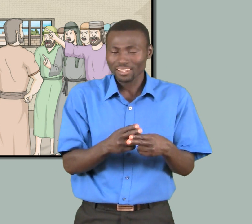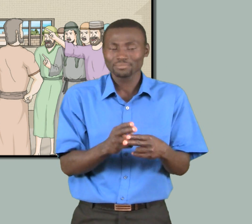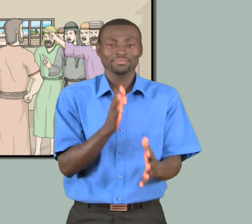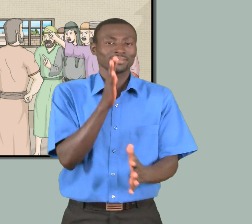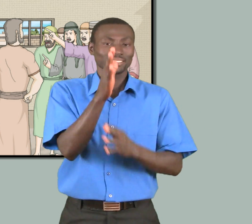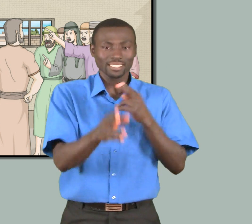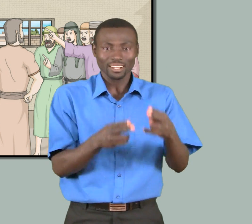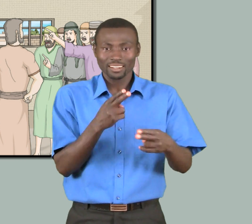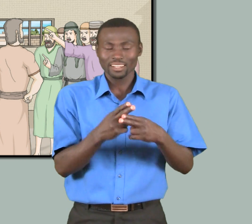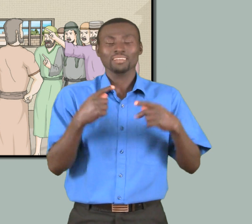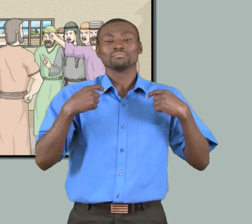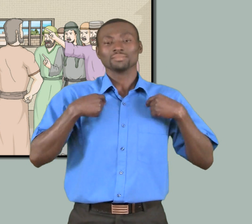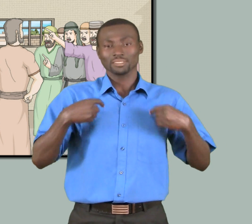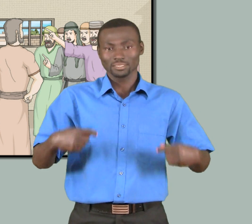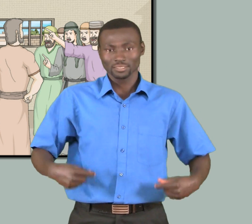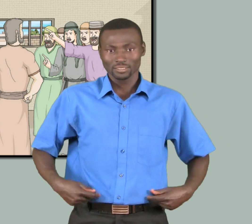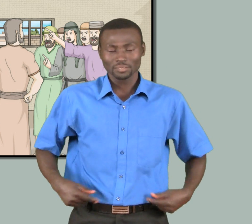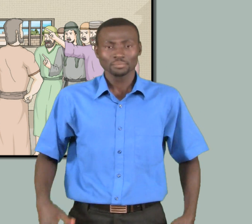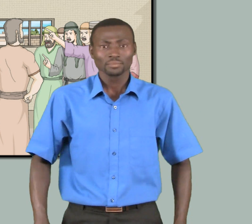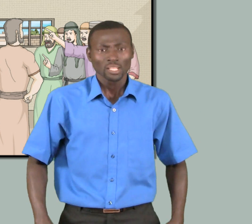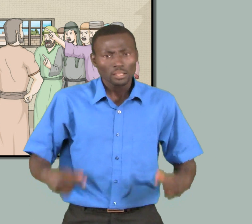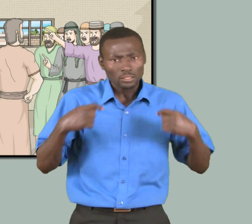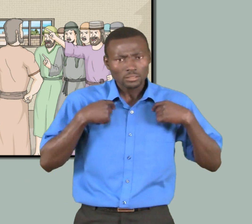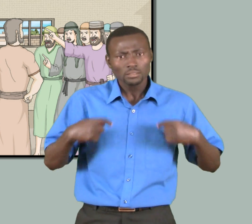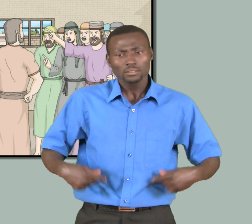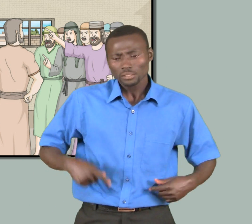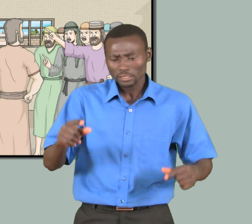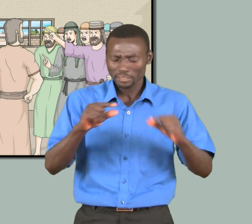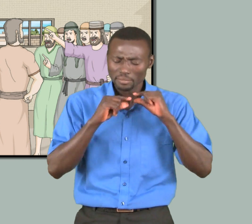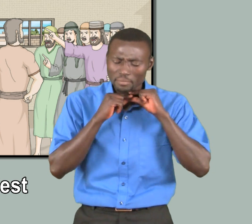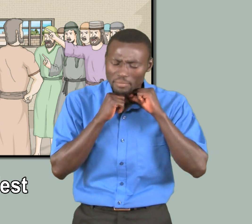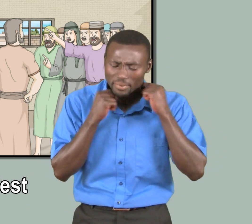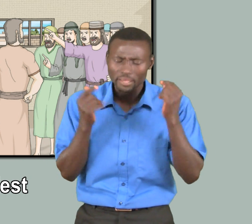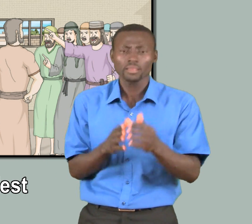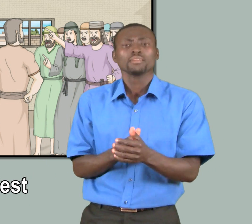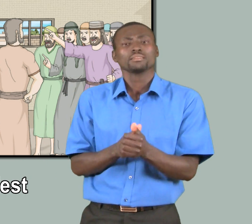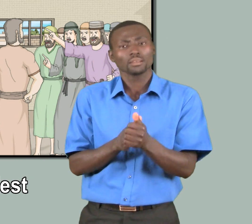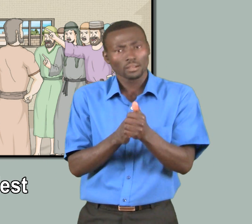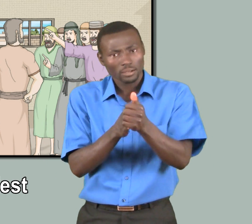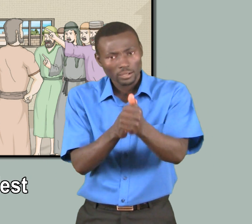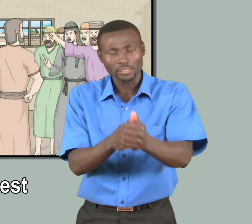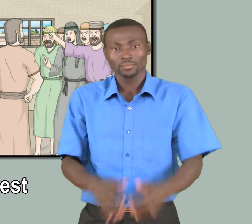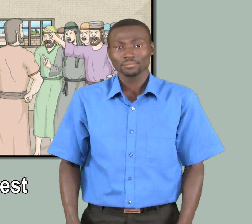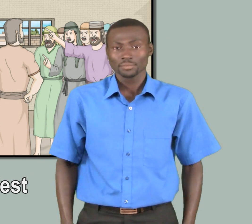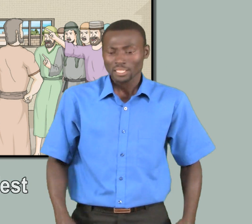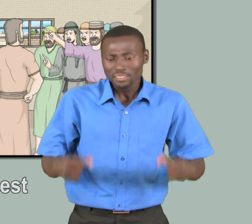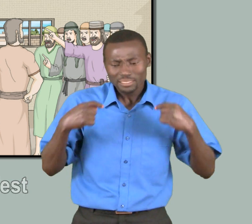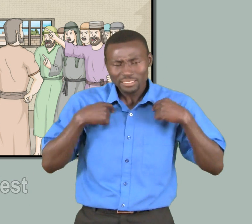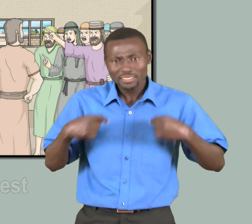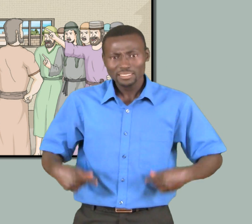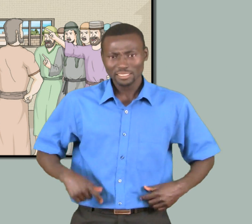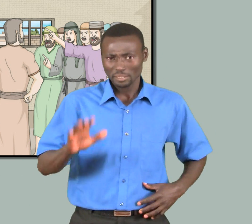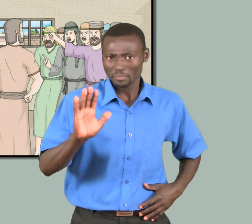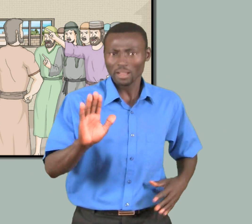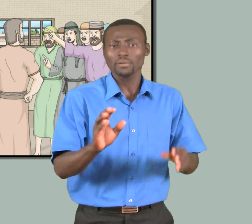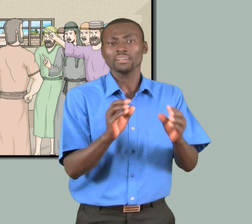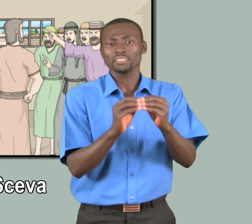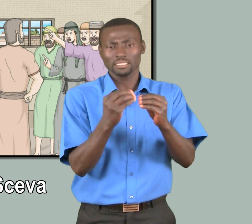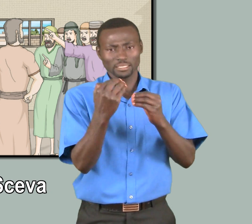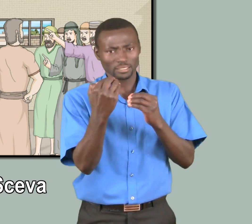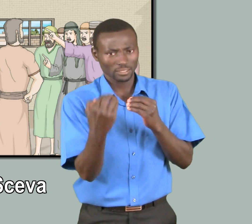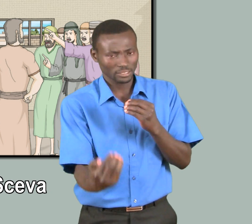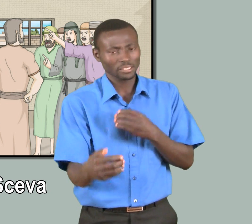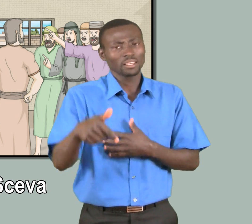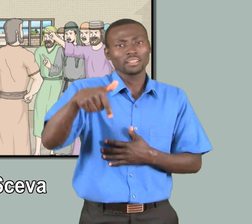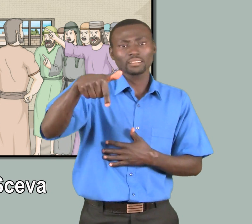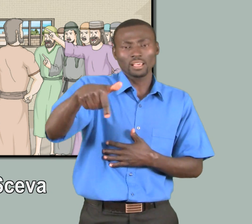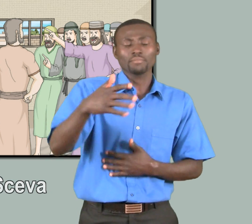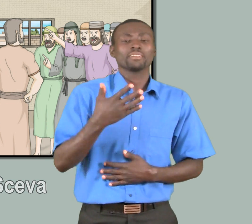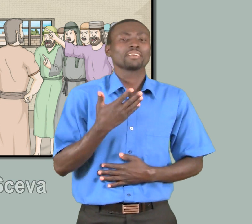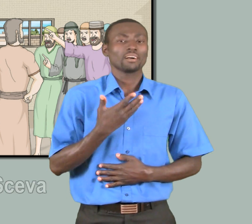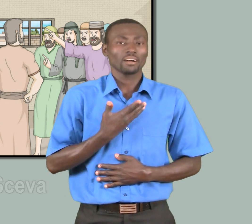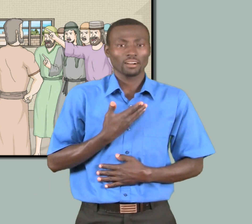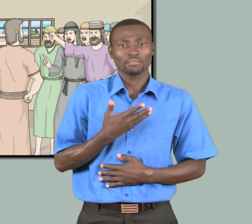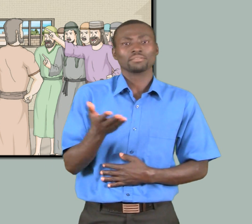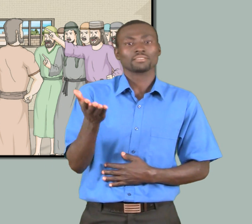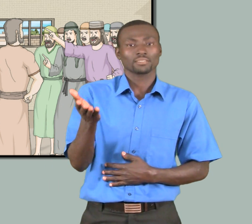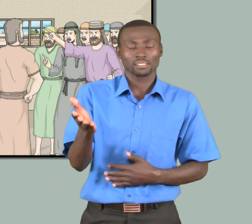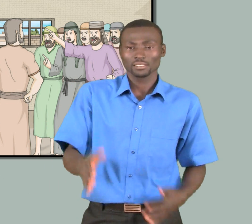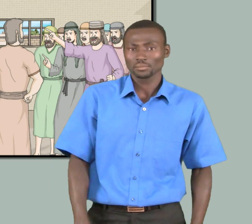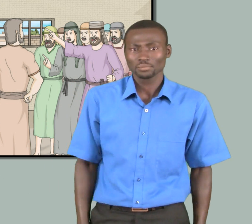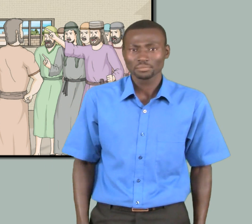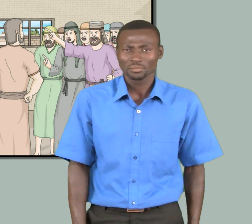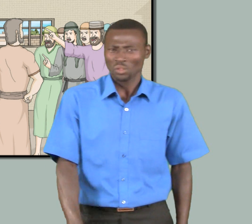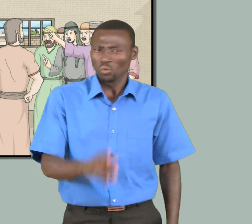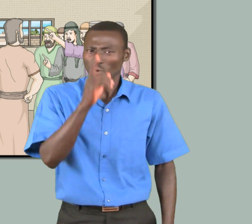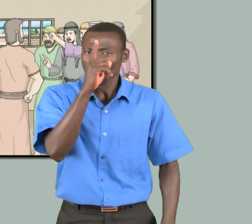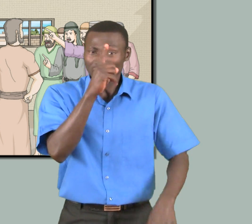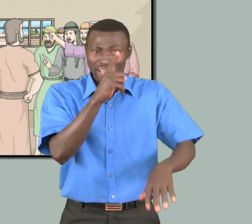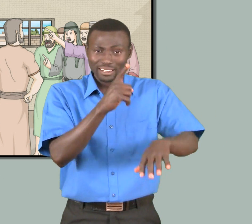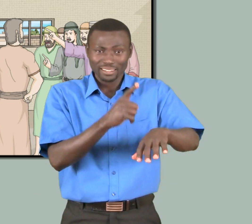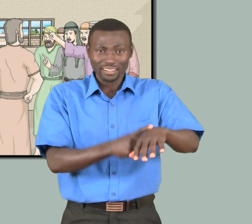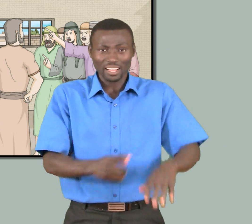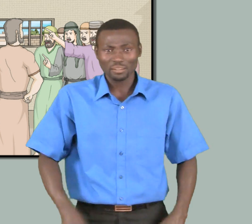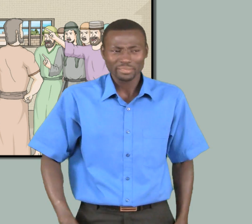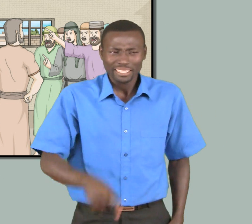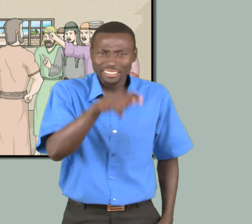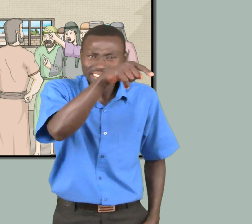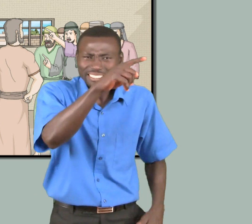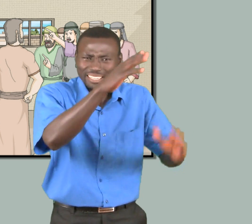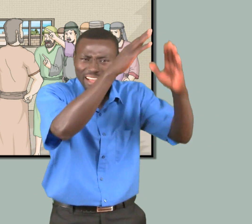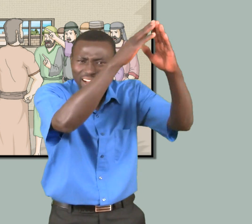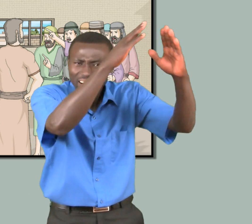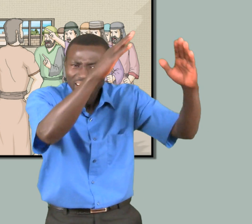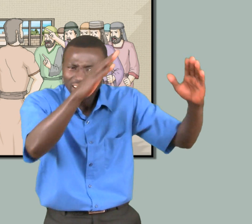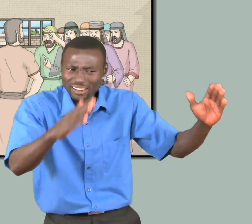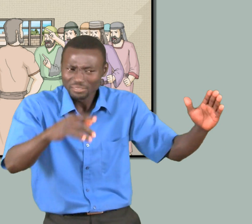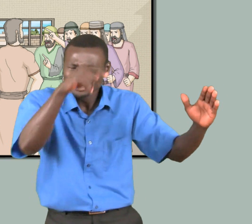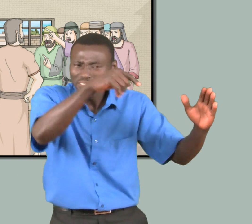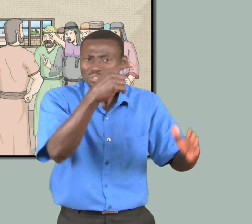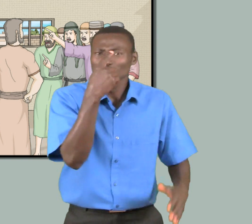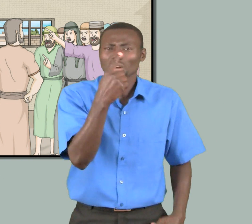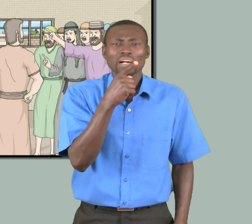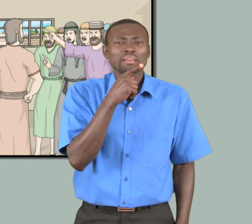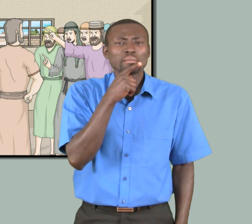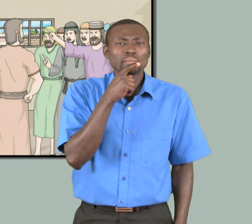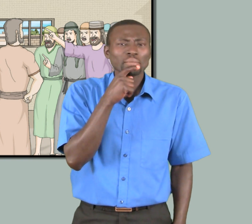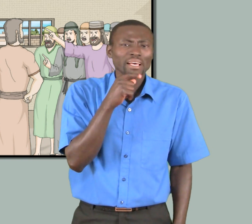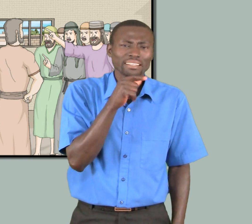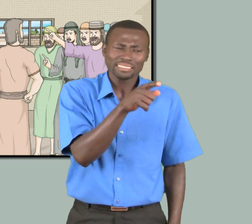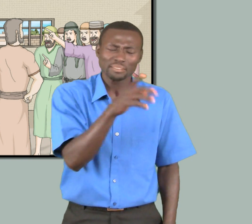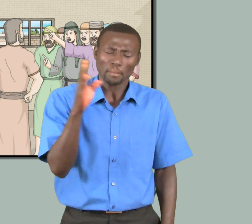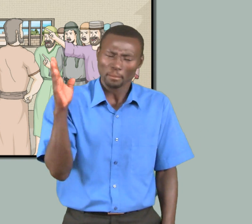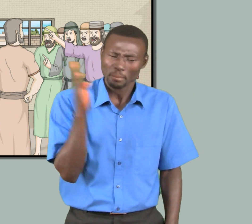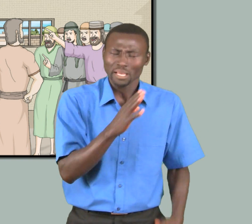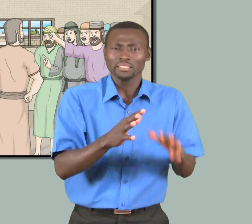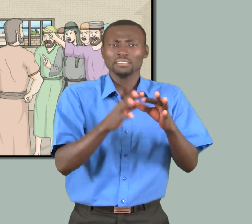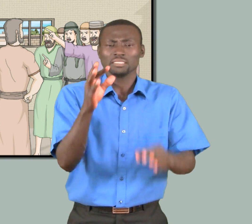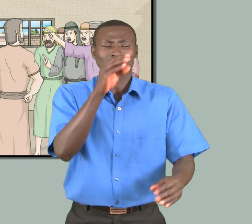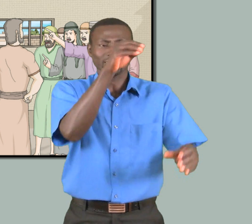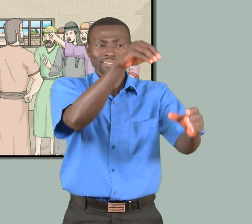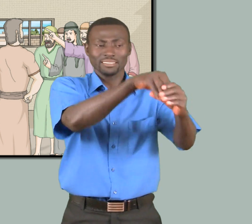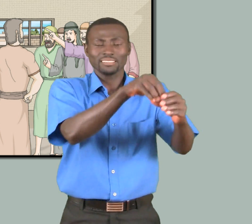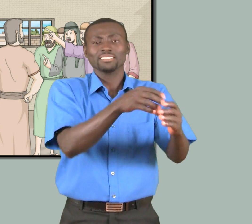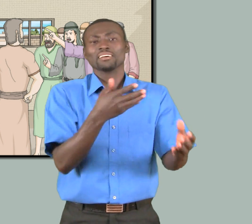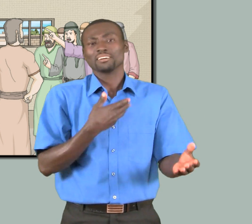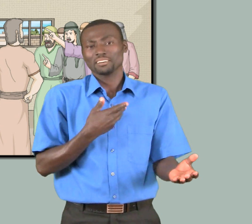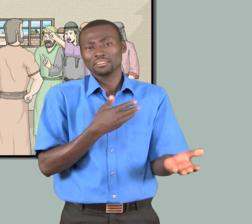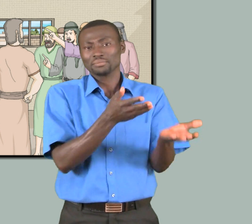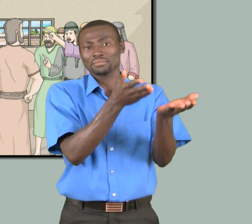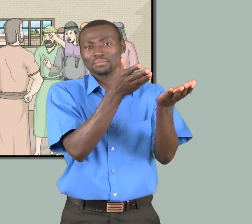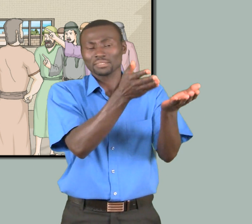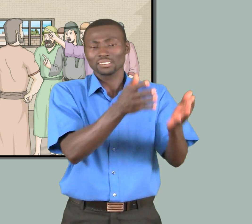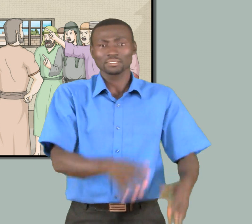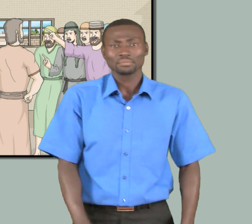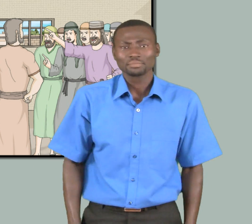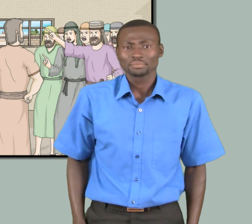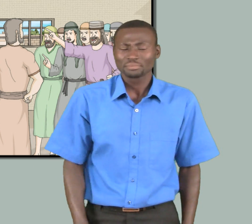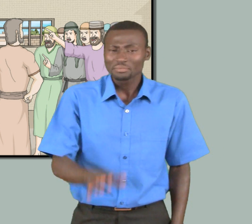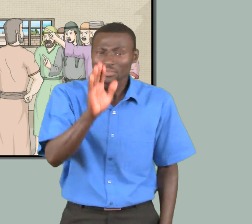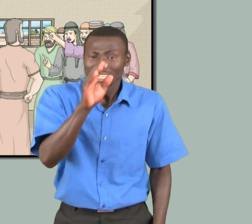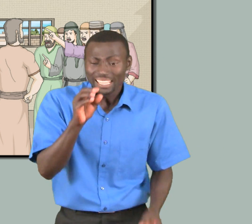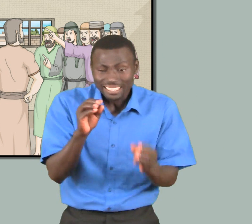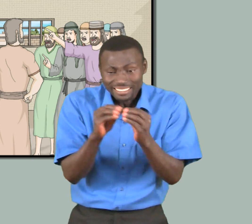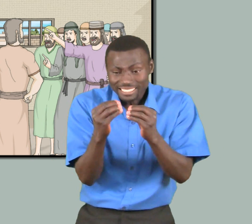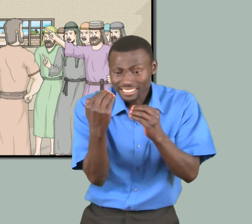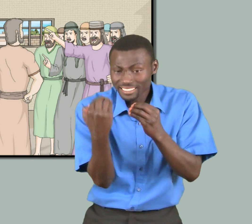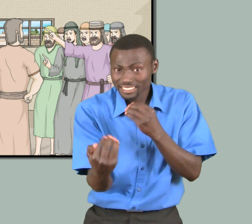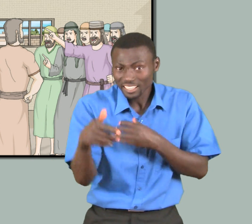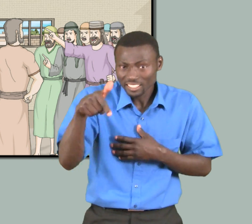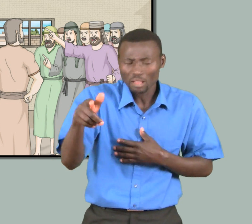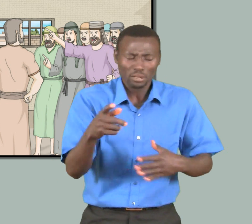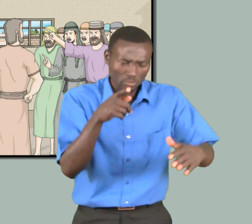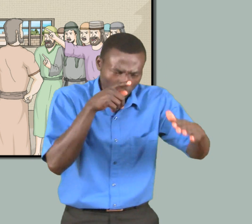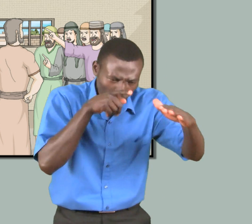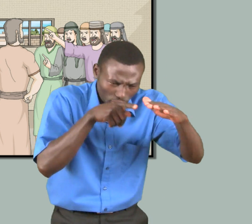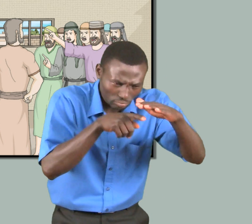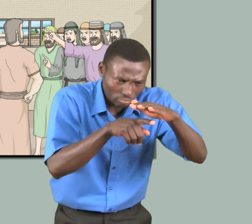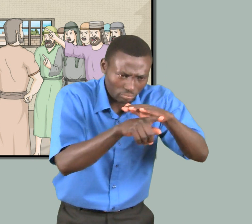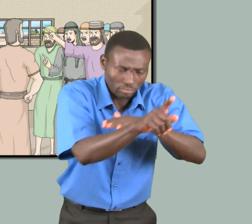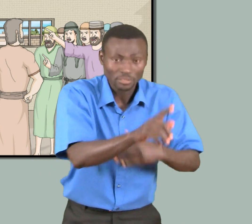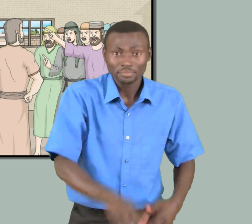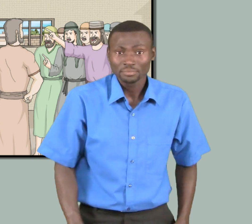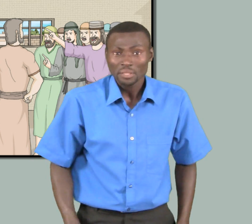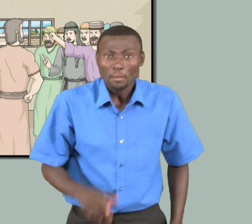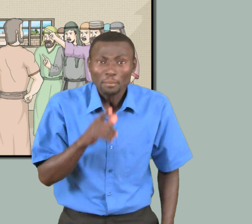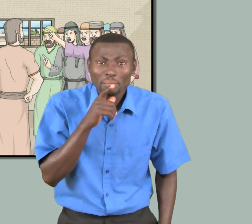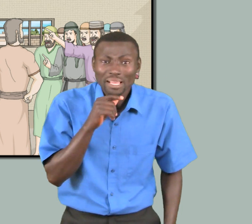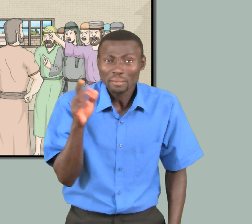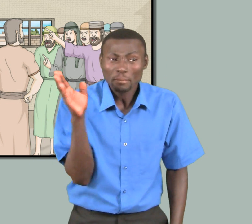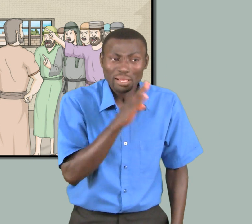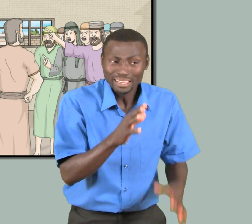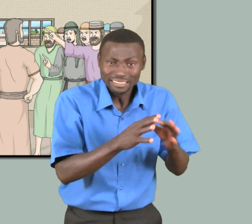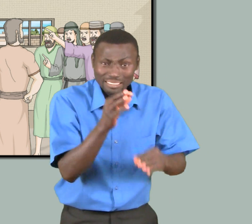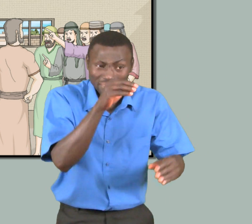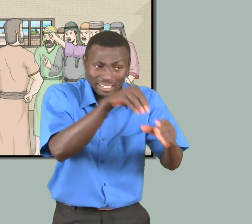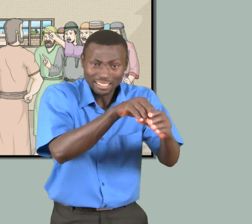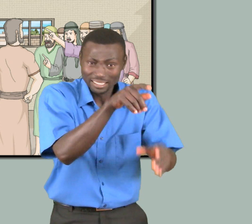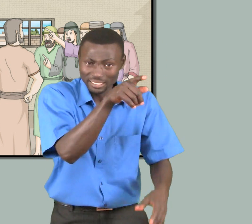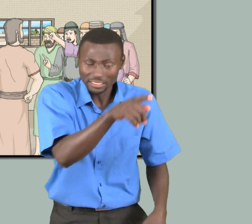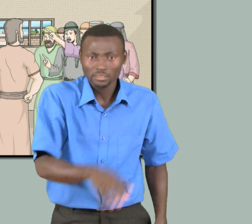Seven sons of Sceva, a Jewish chief priest, were doing this.